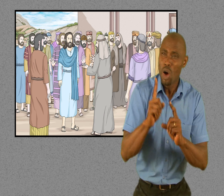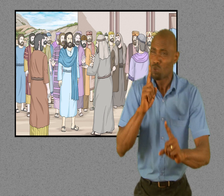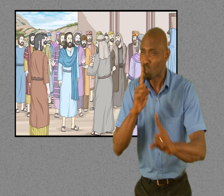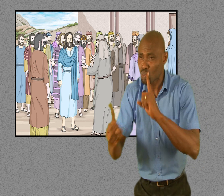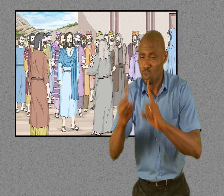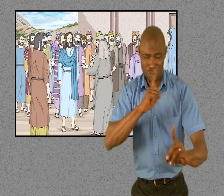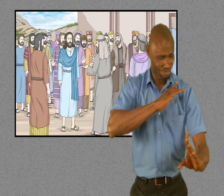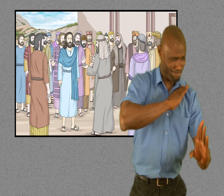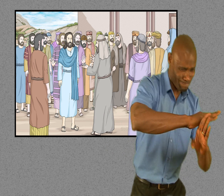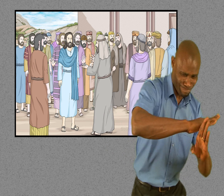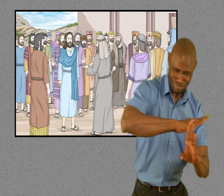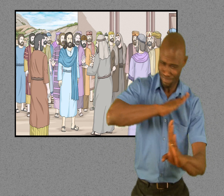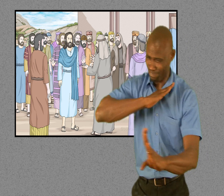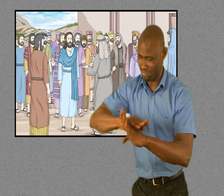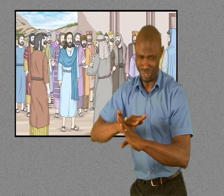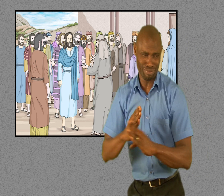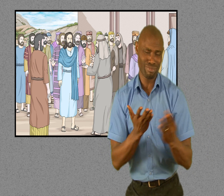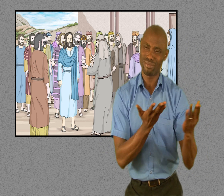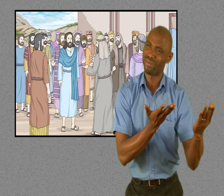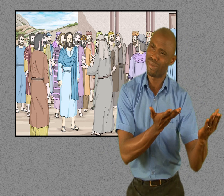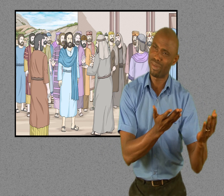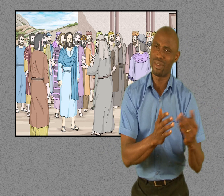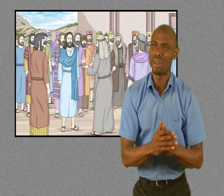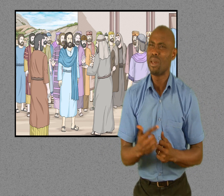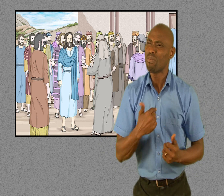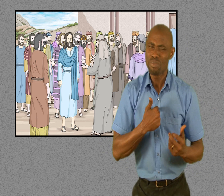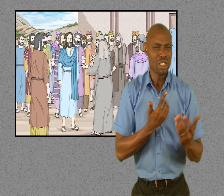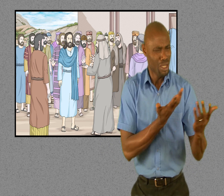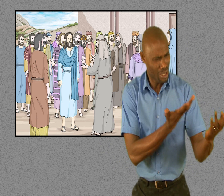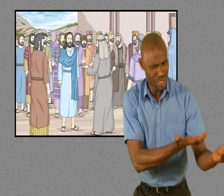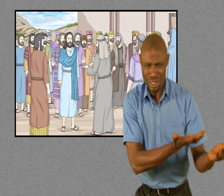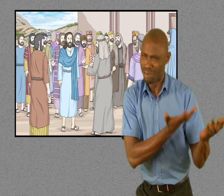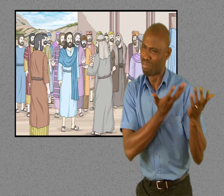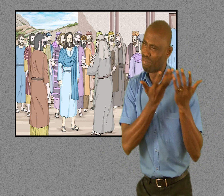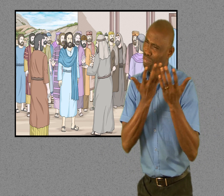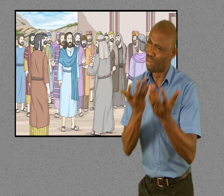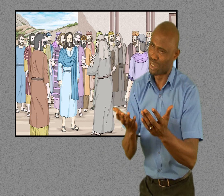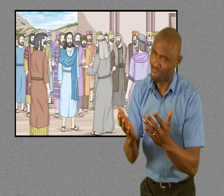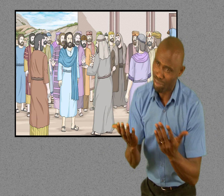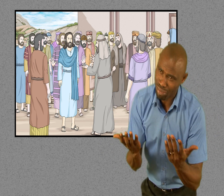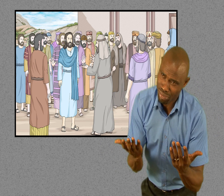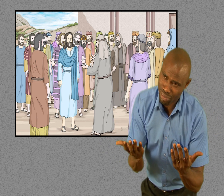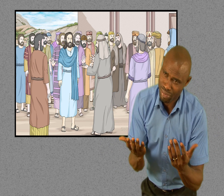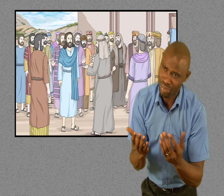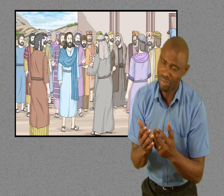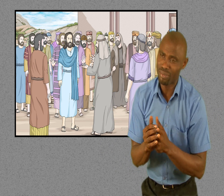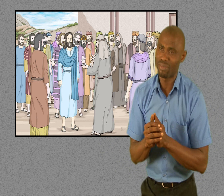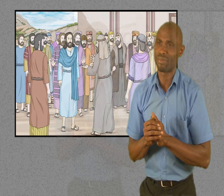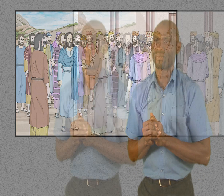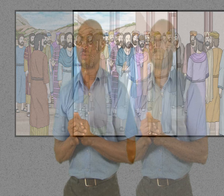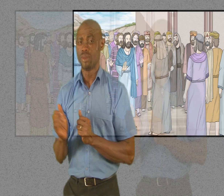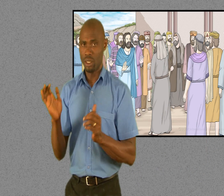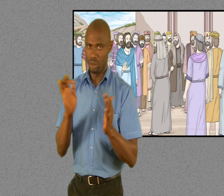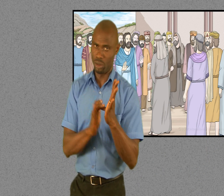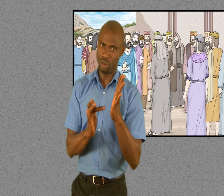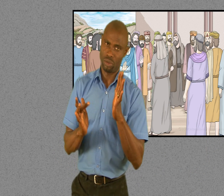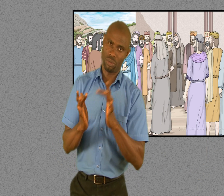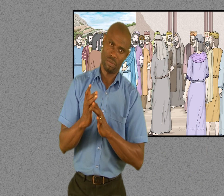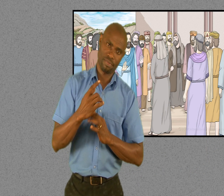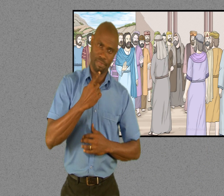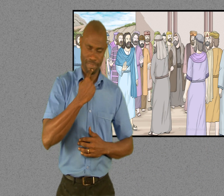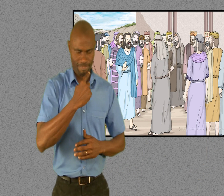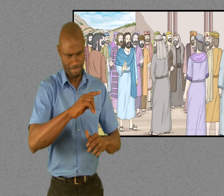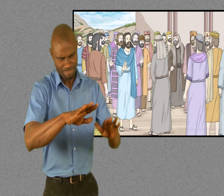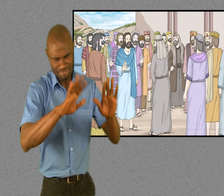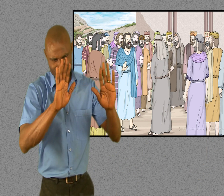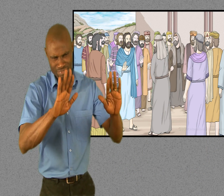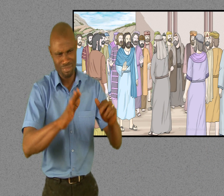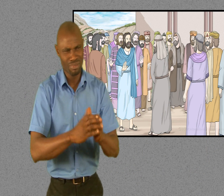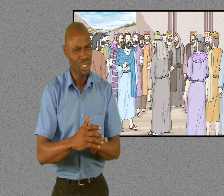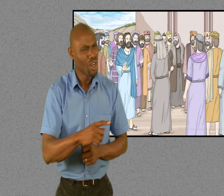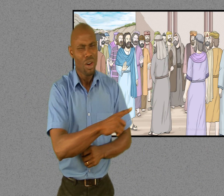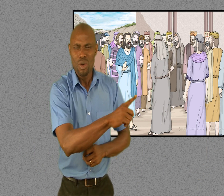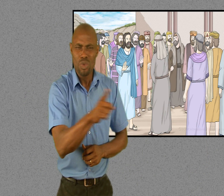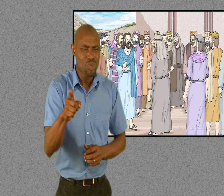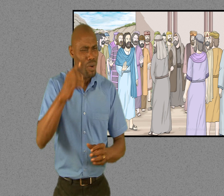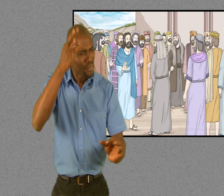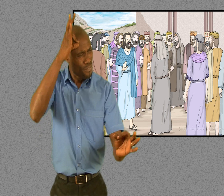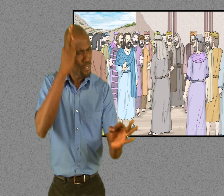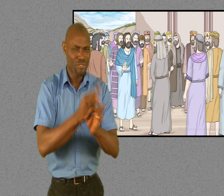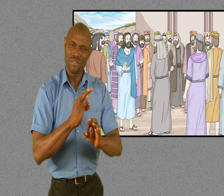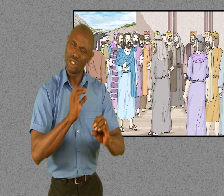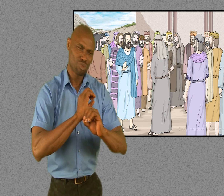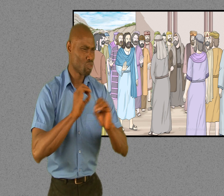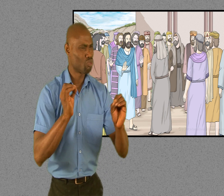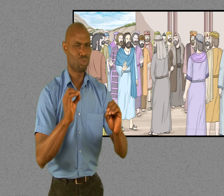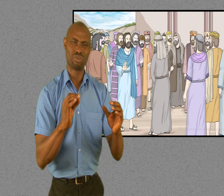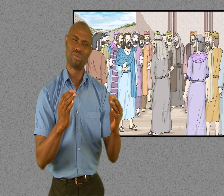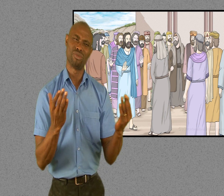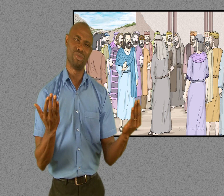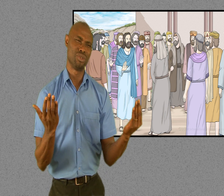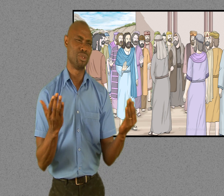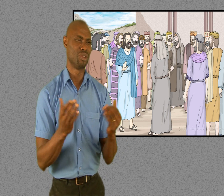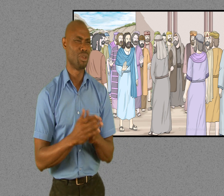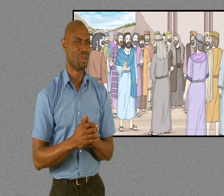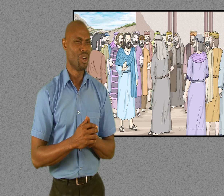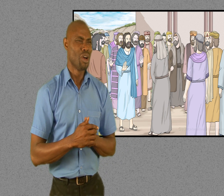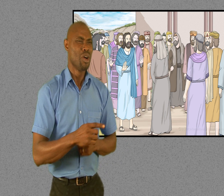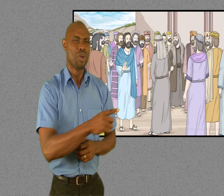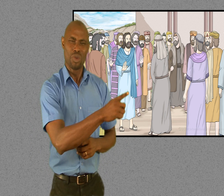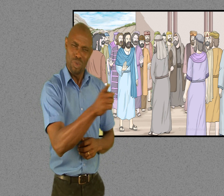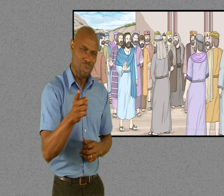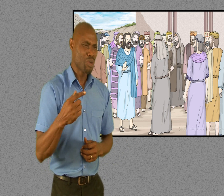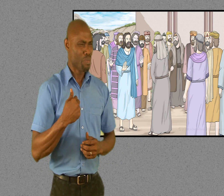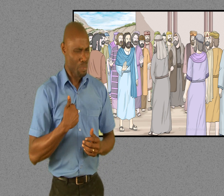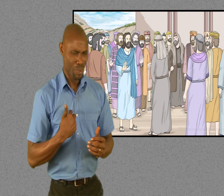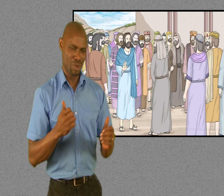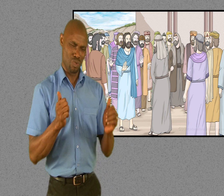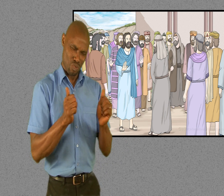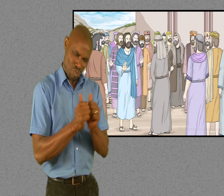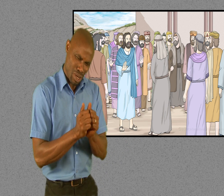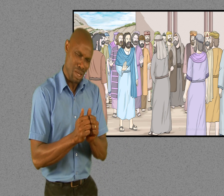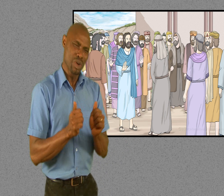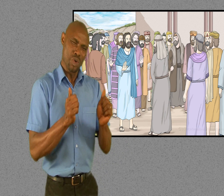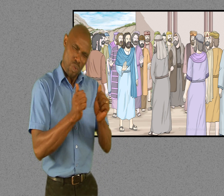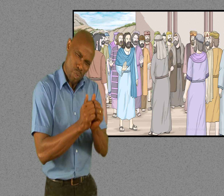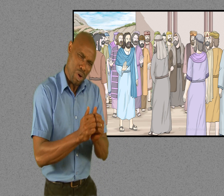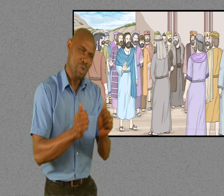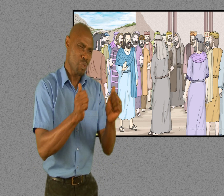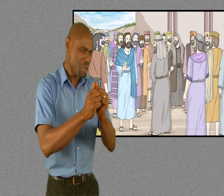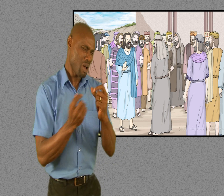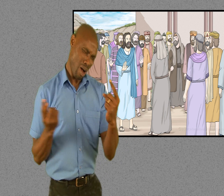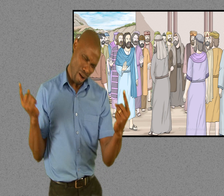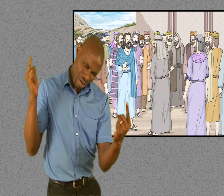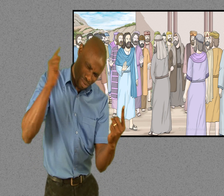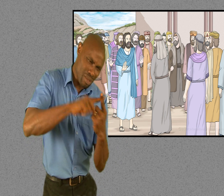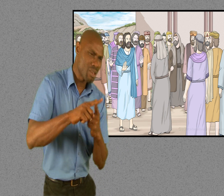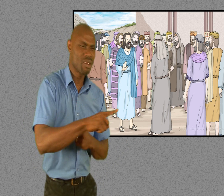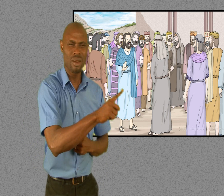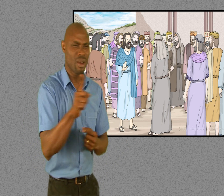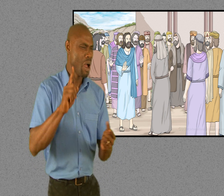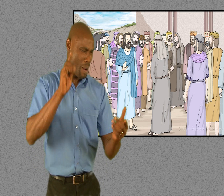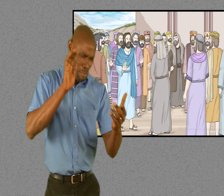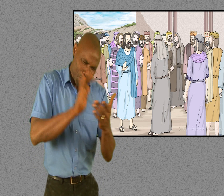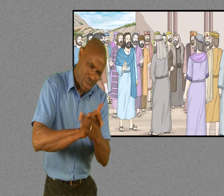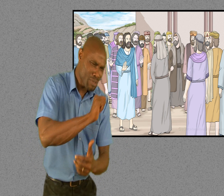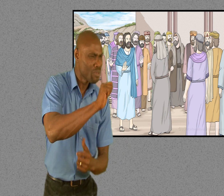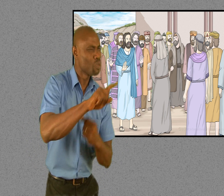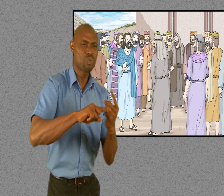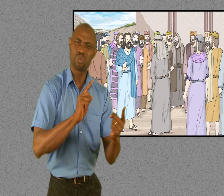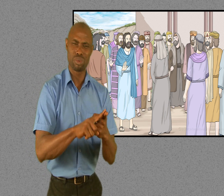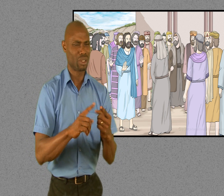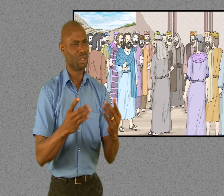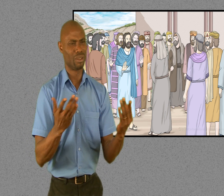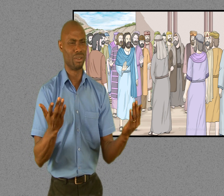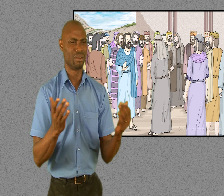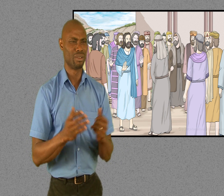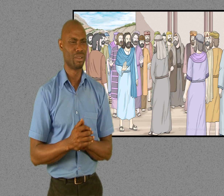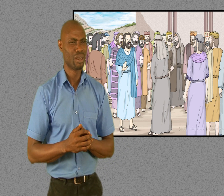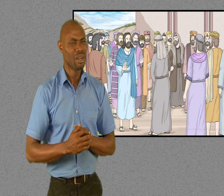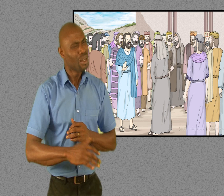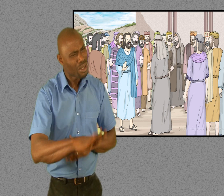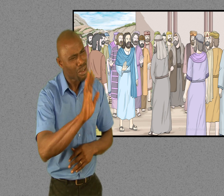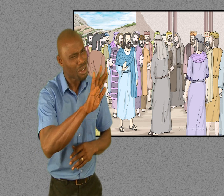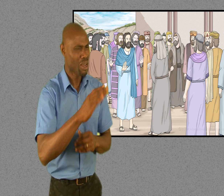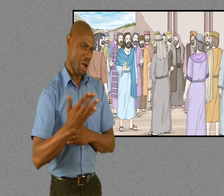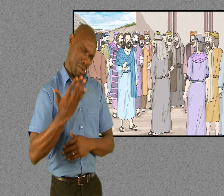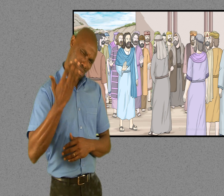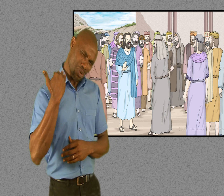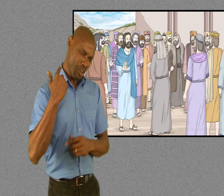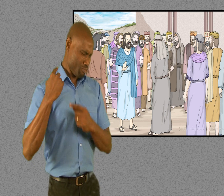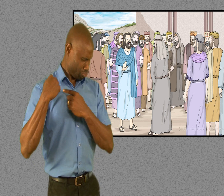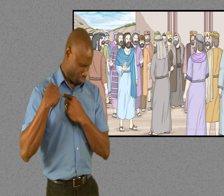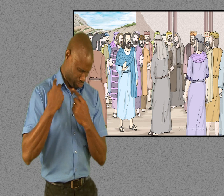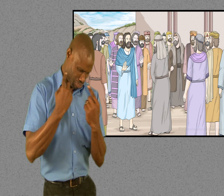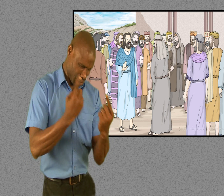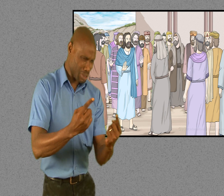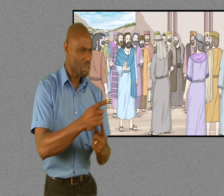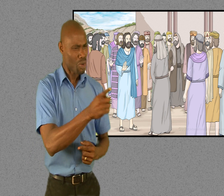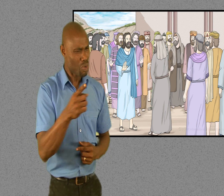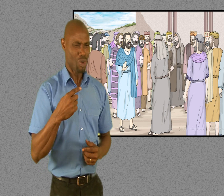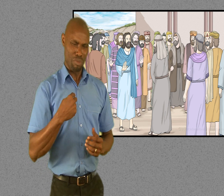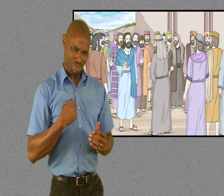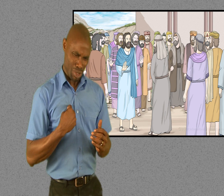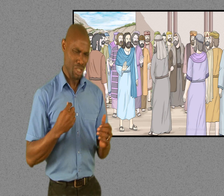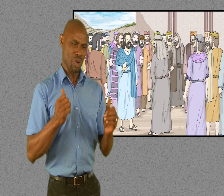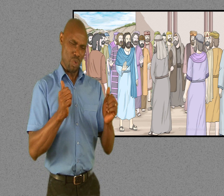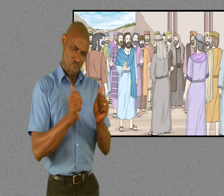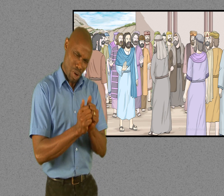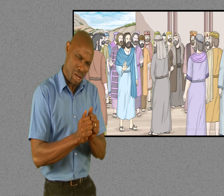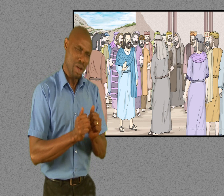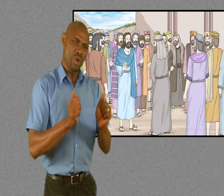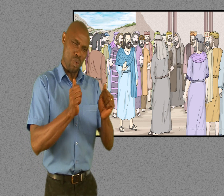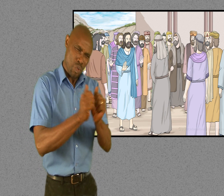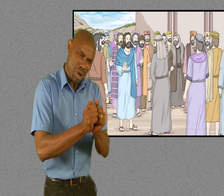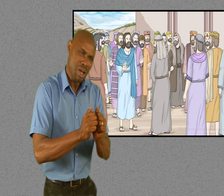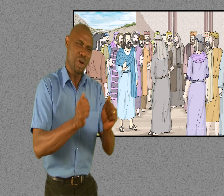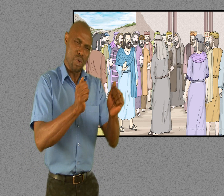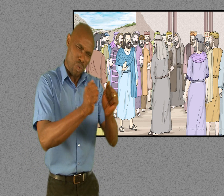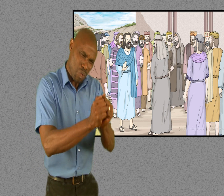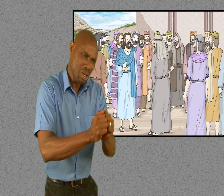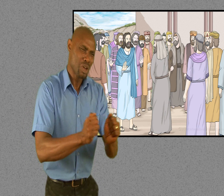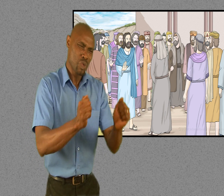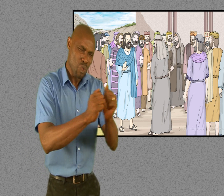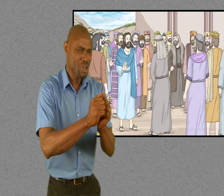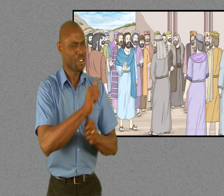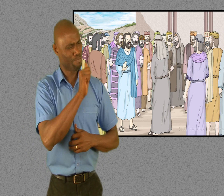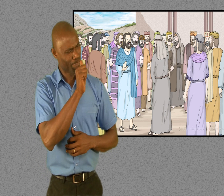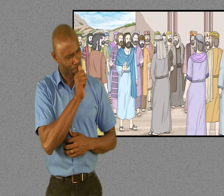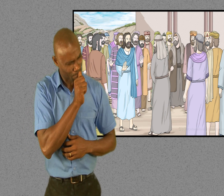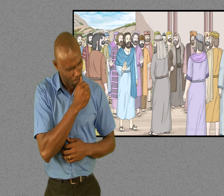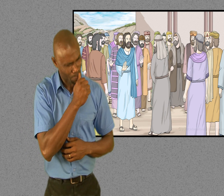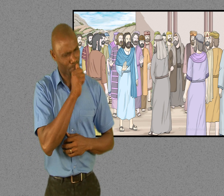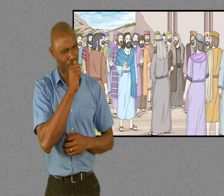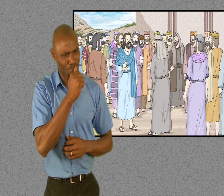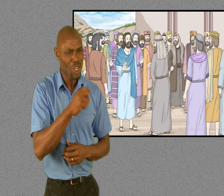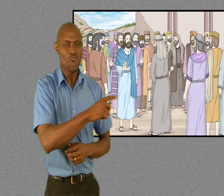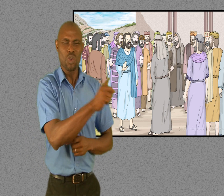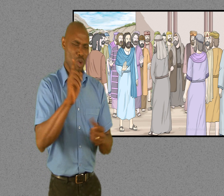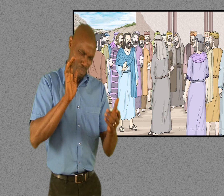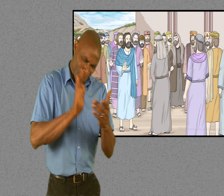“O unbelieving generation!” Jesus replied. “How long must I remain with you?